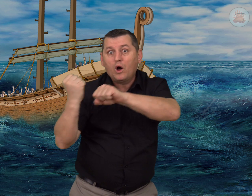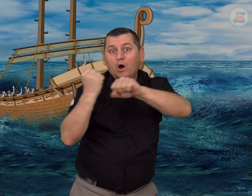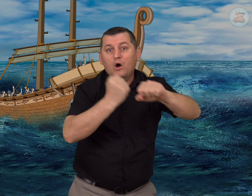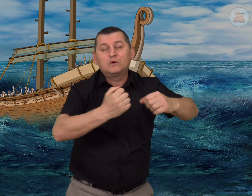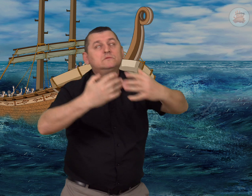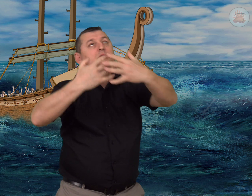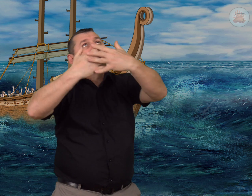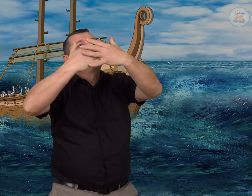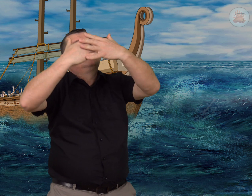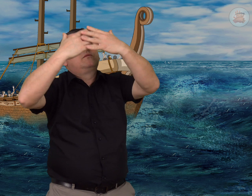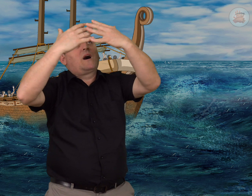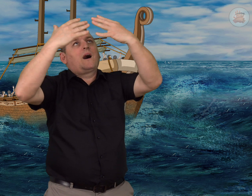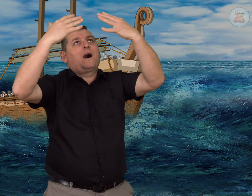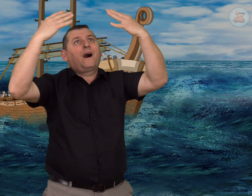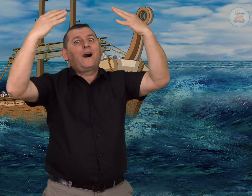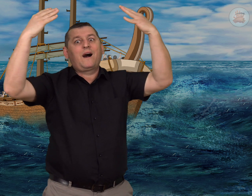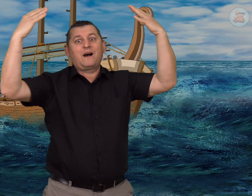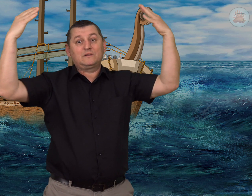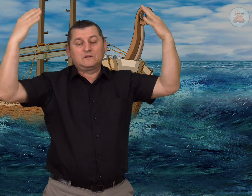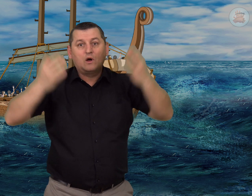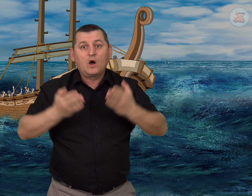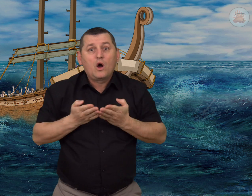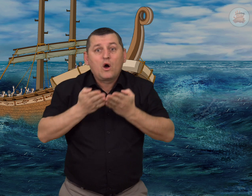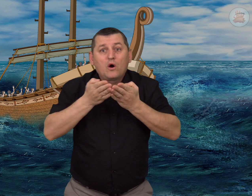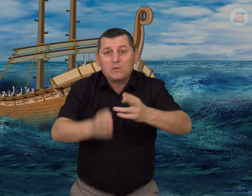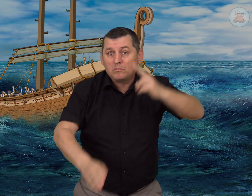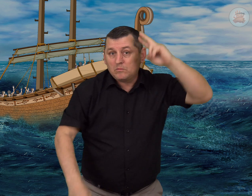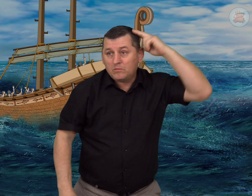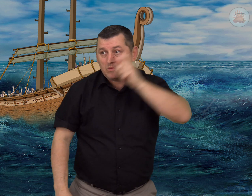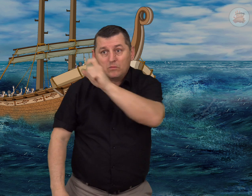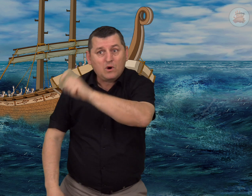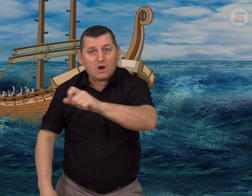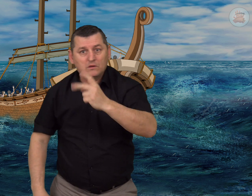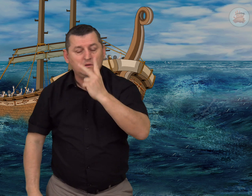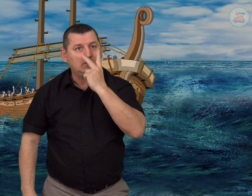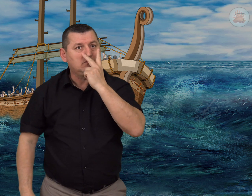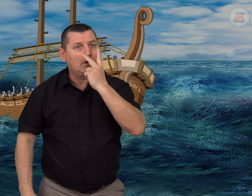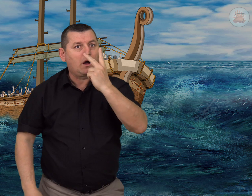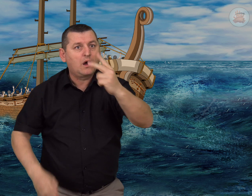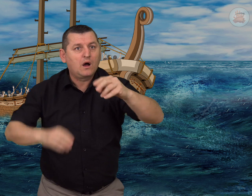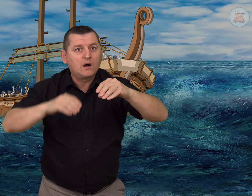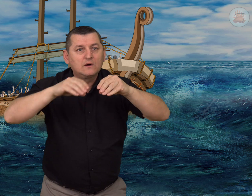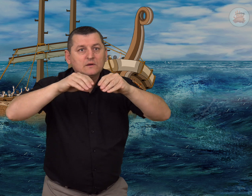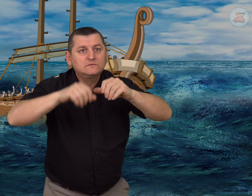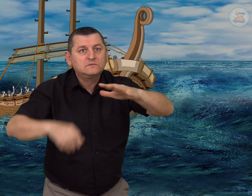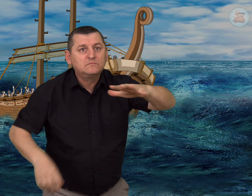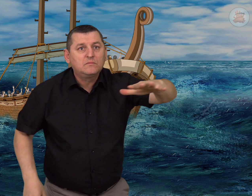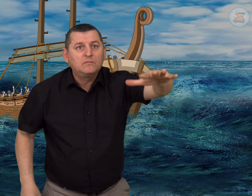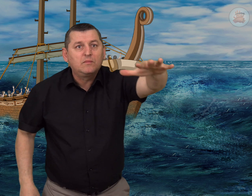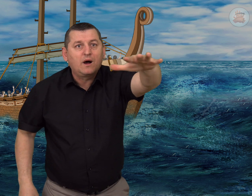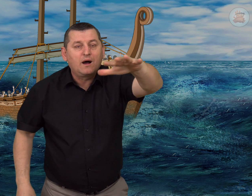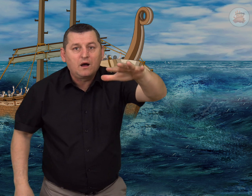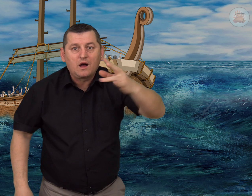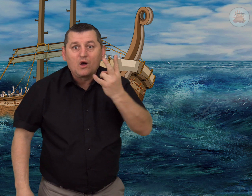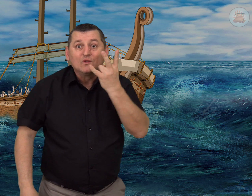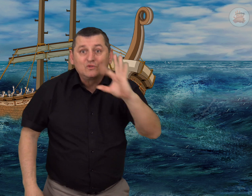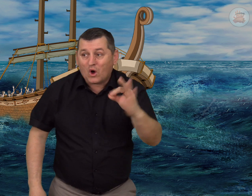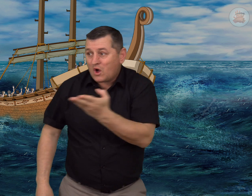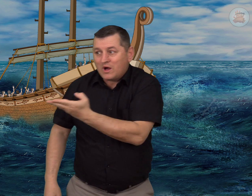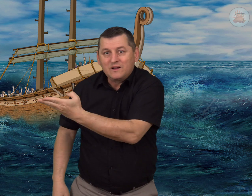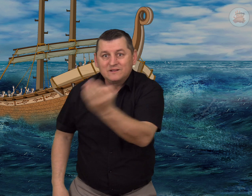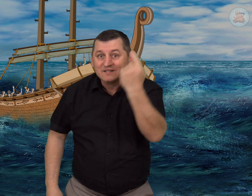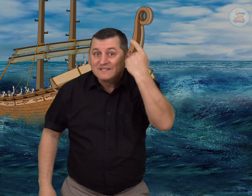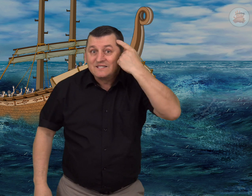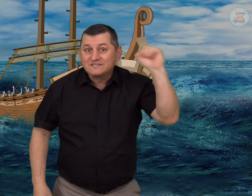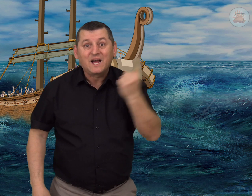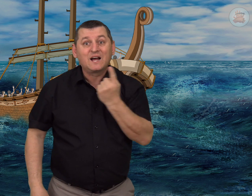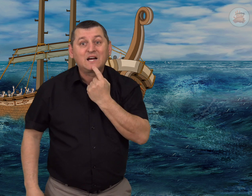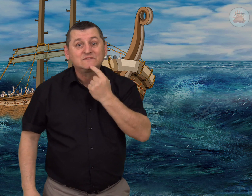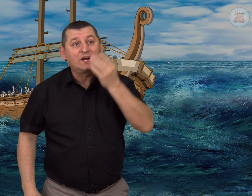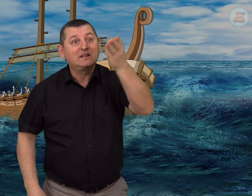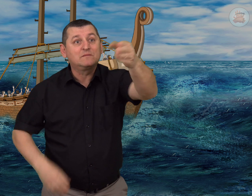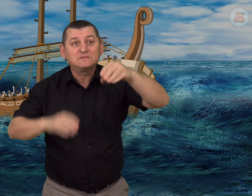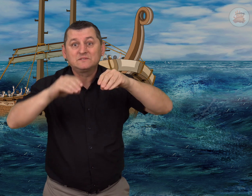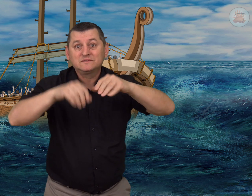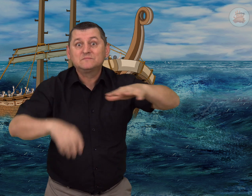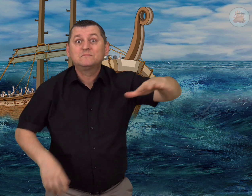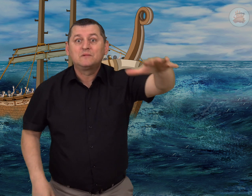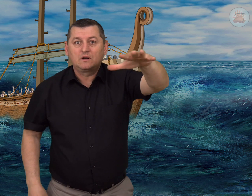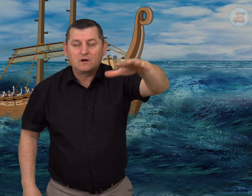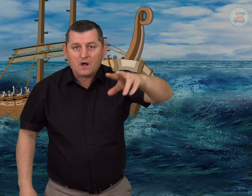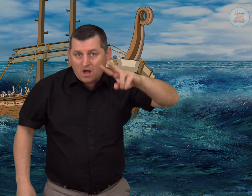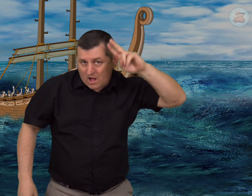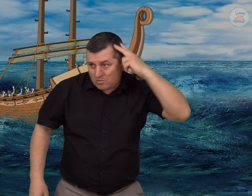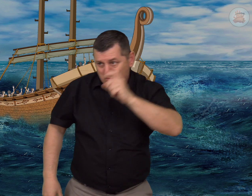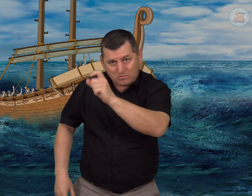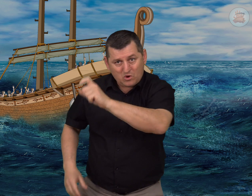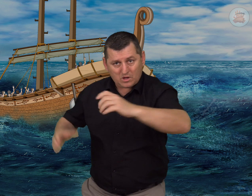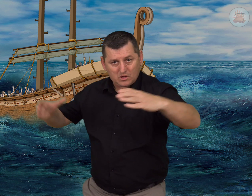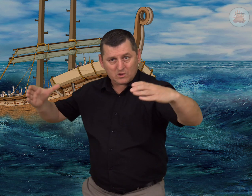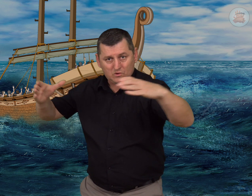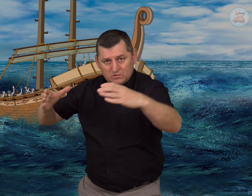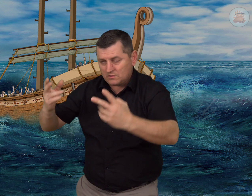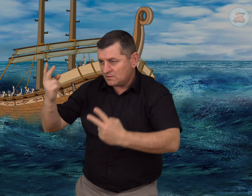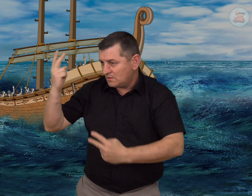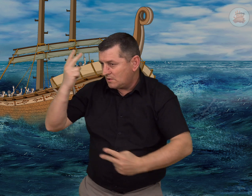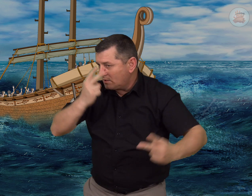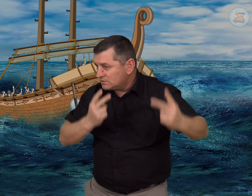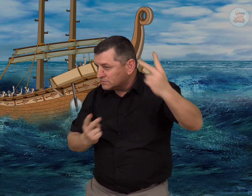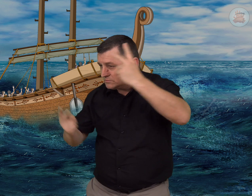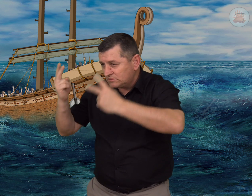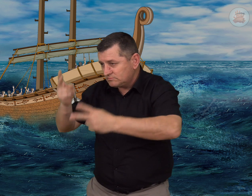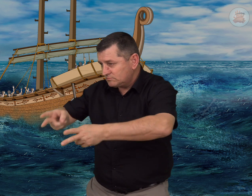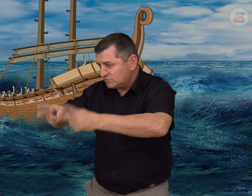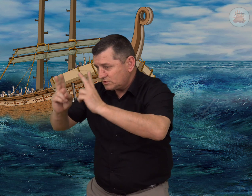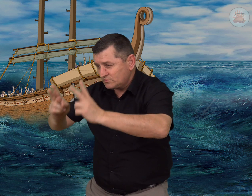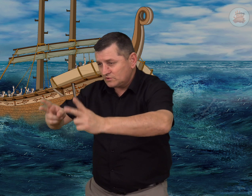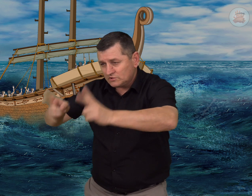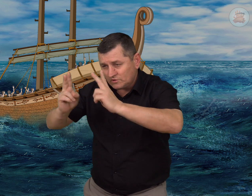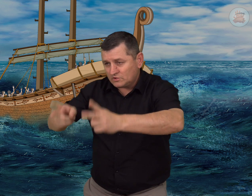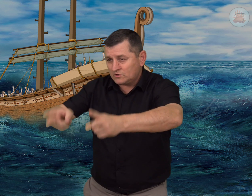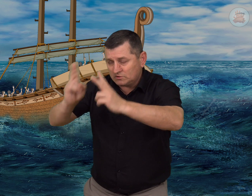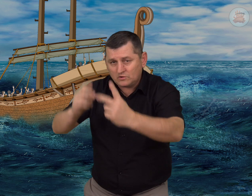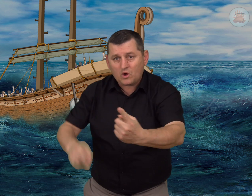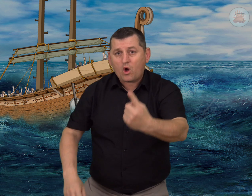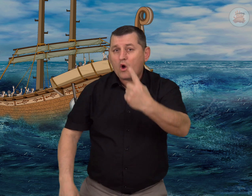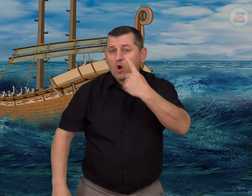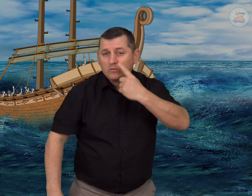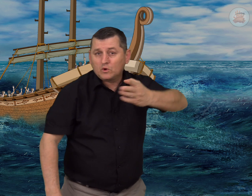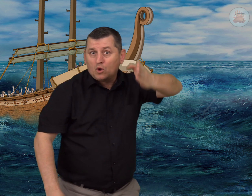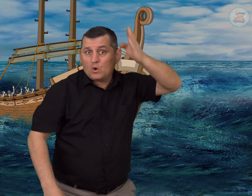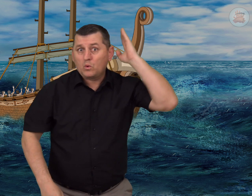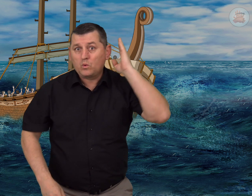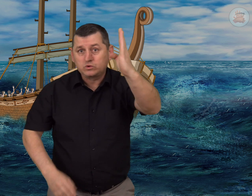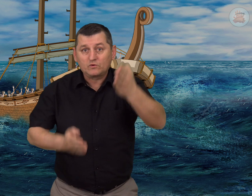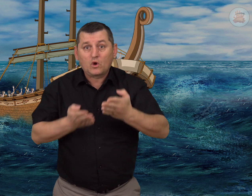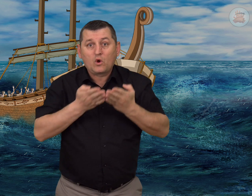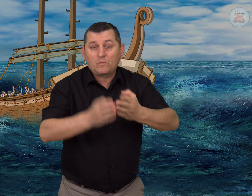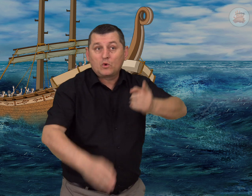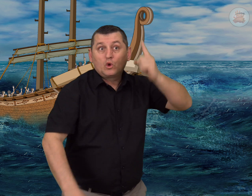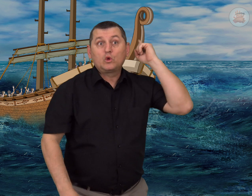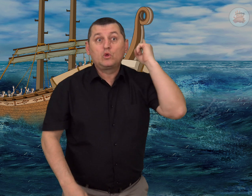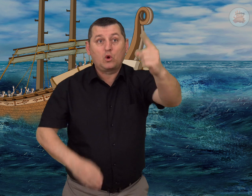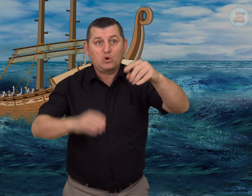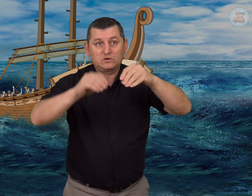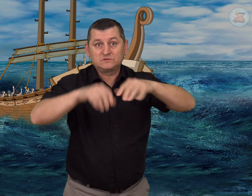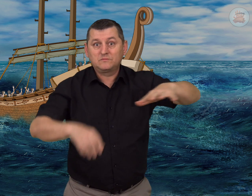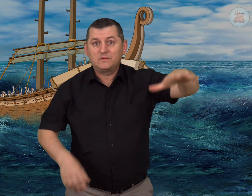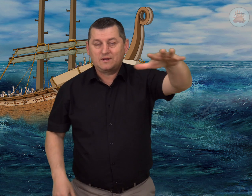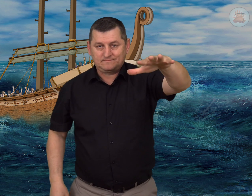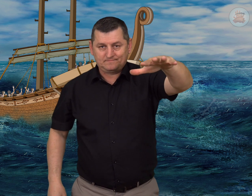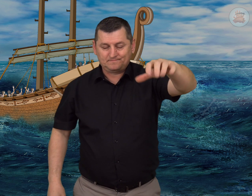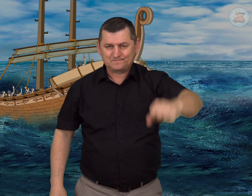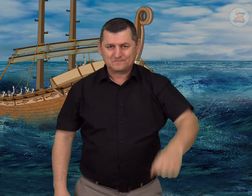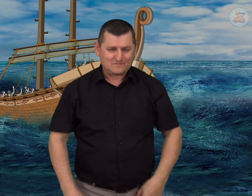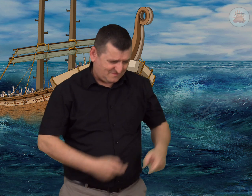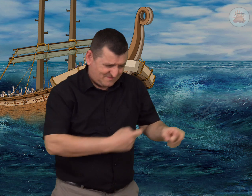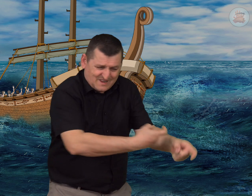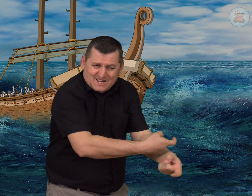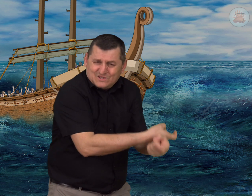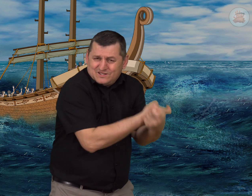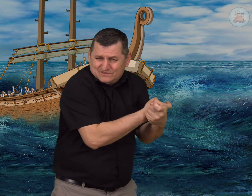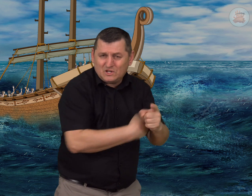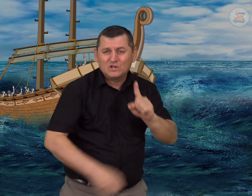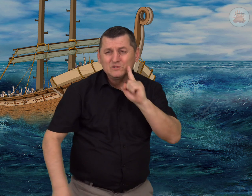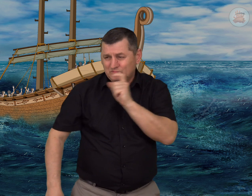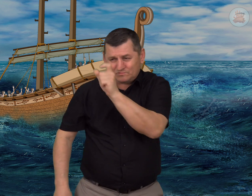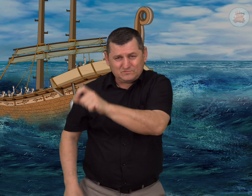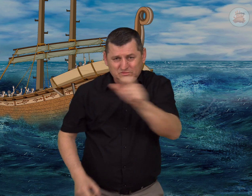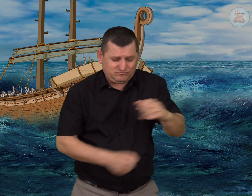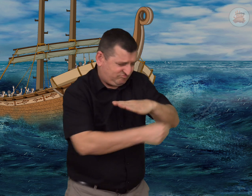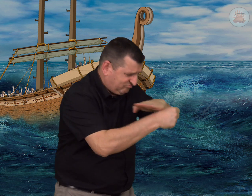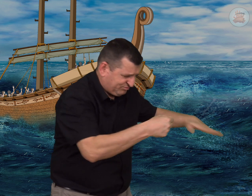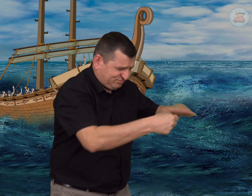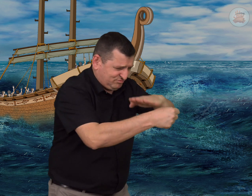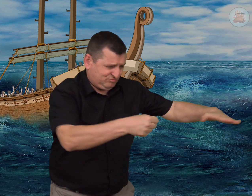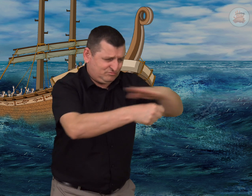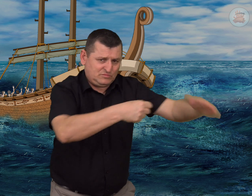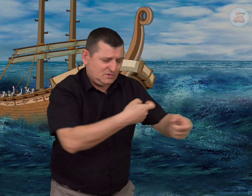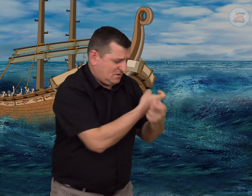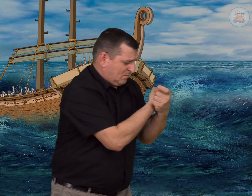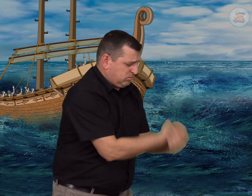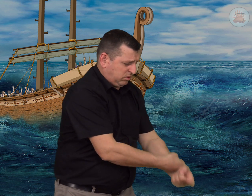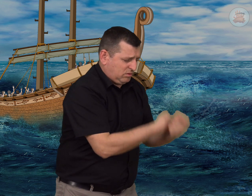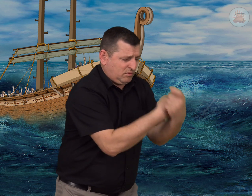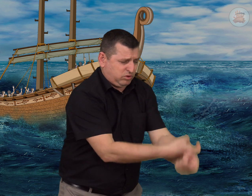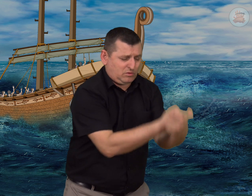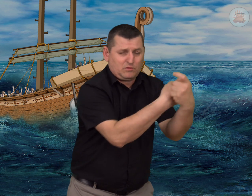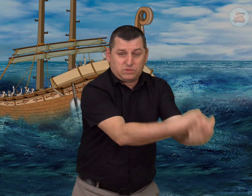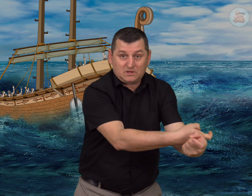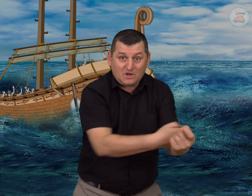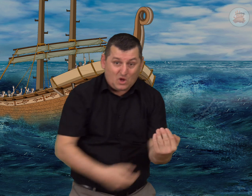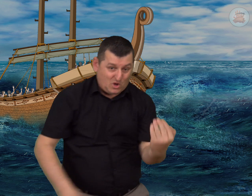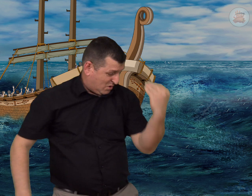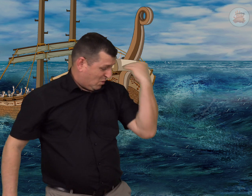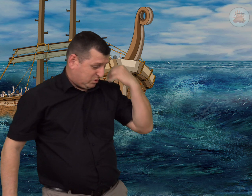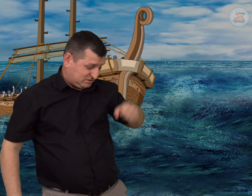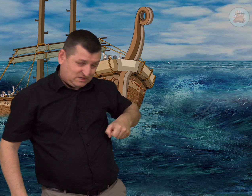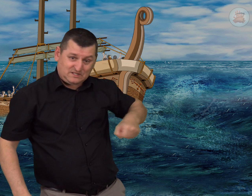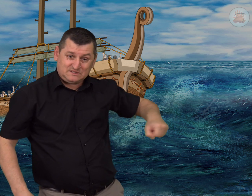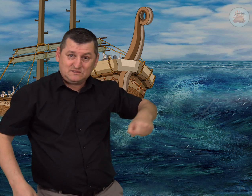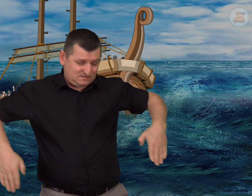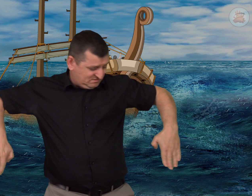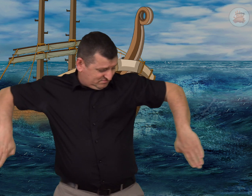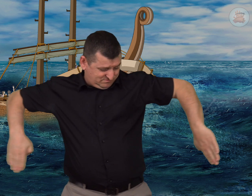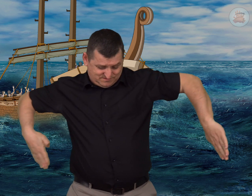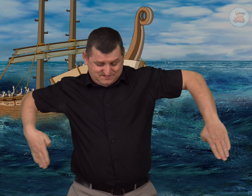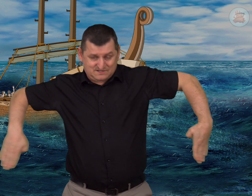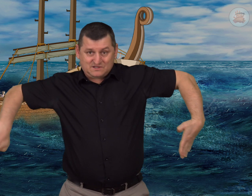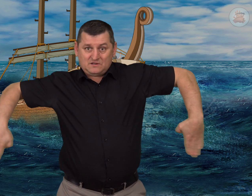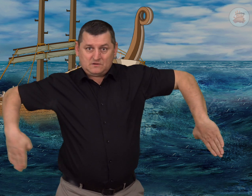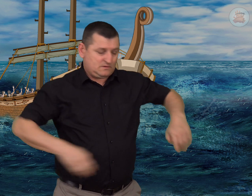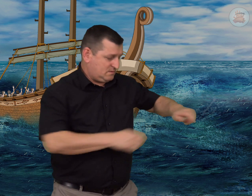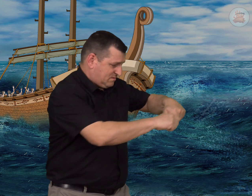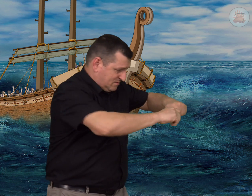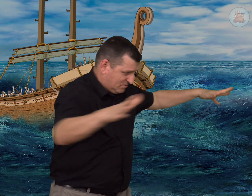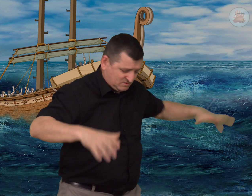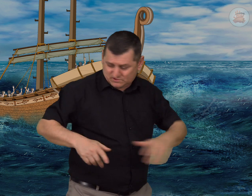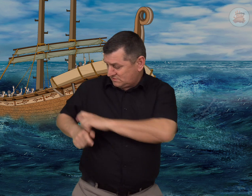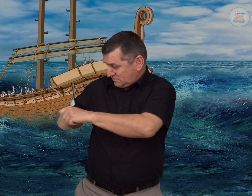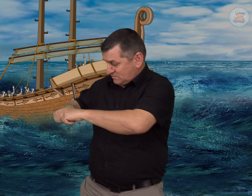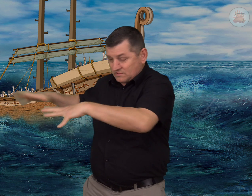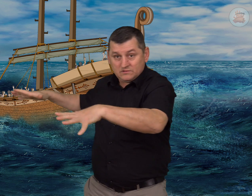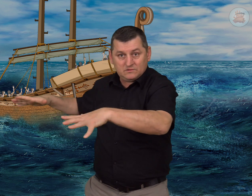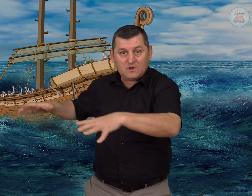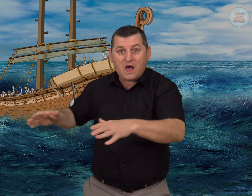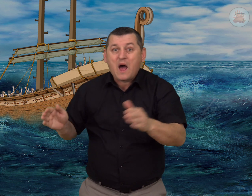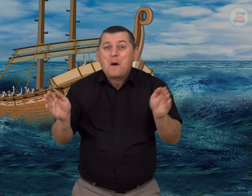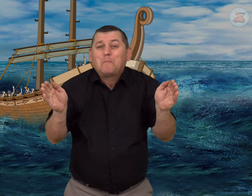When daylight came, they did not recognize the land, but they sighted a bay with a sandy beach, where they decided to run the ship aground if they could.